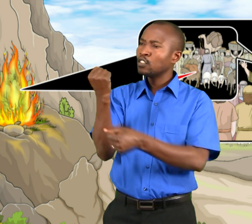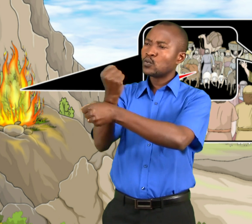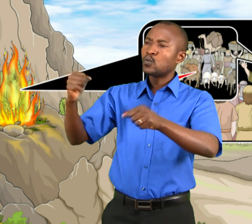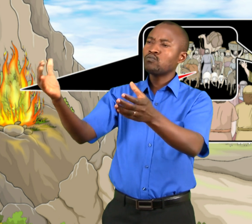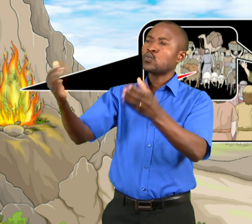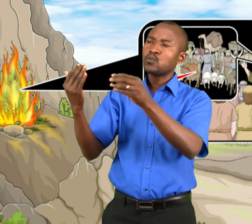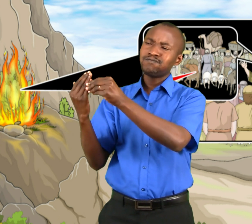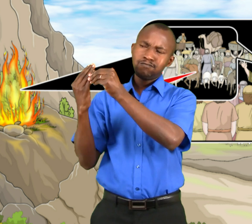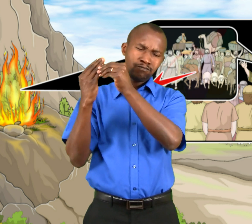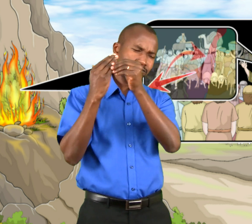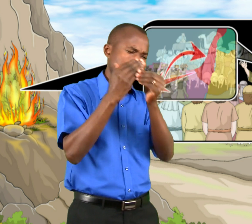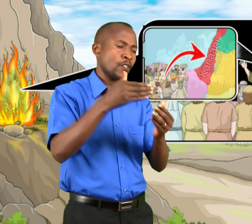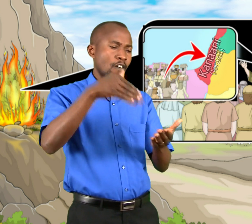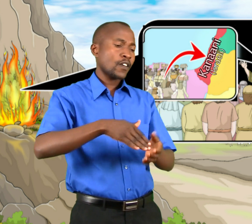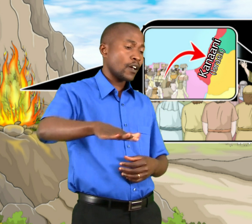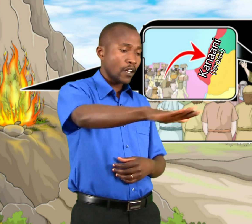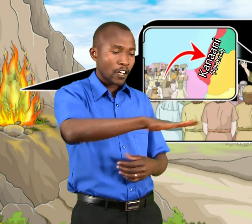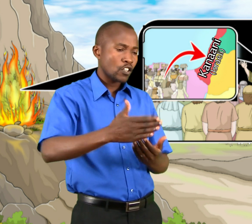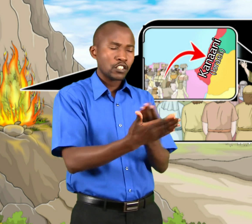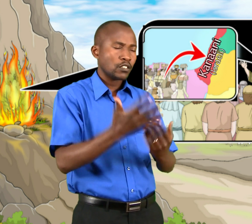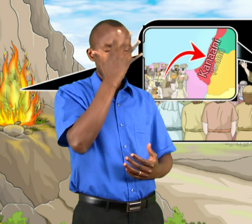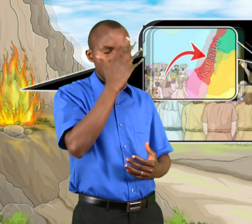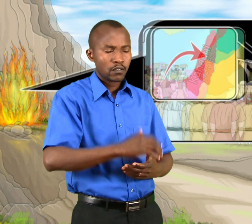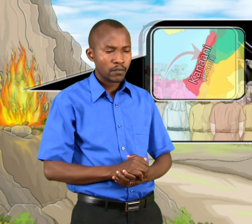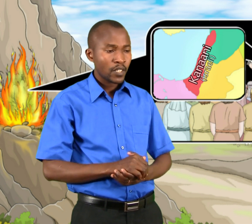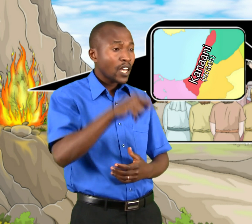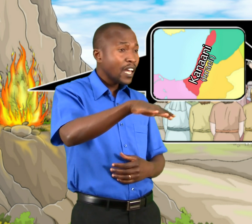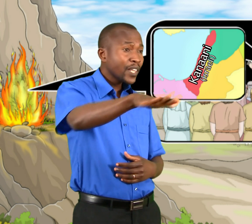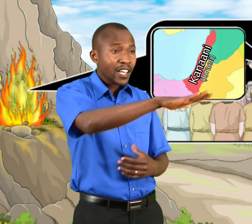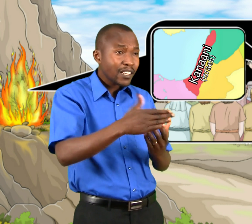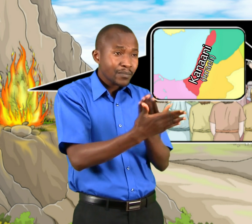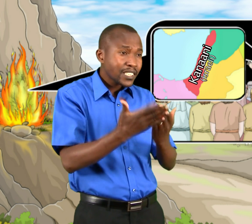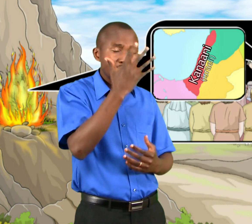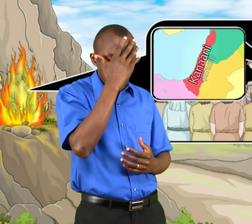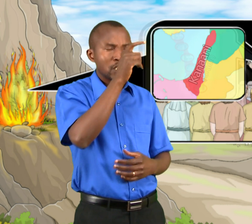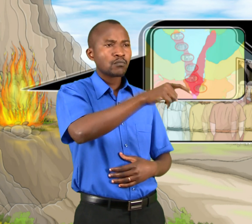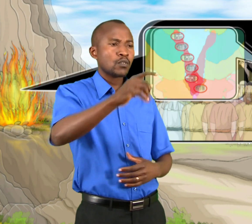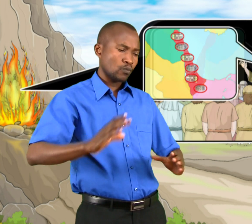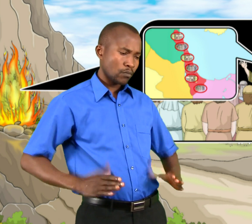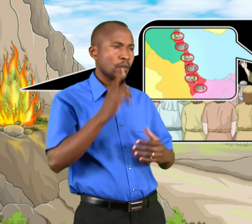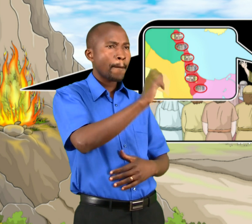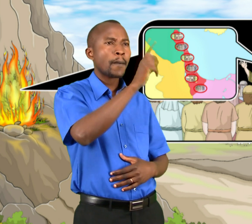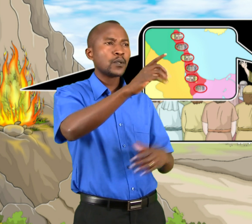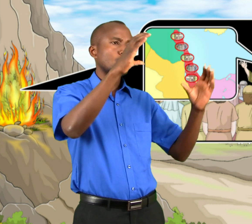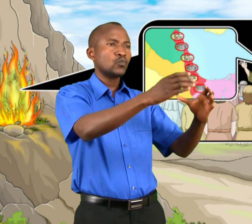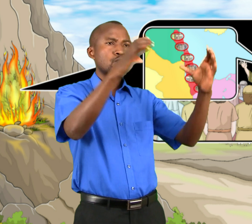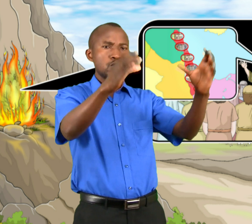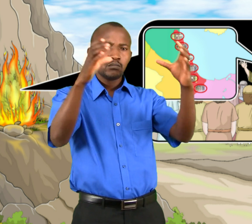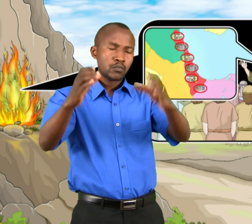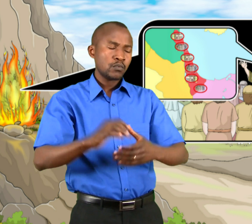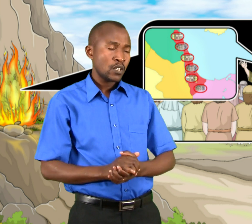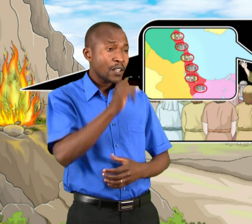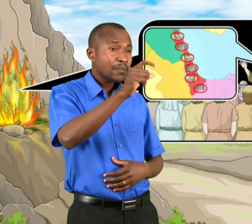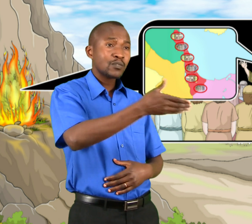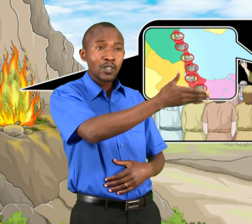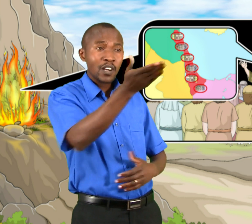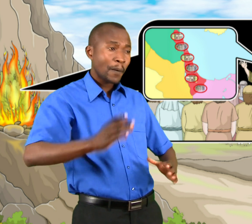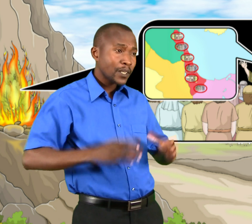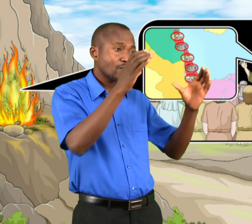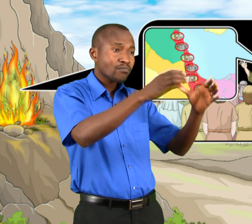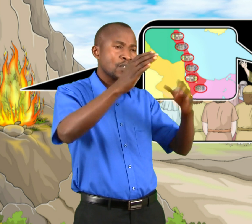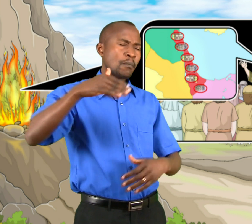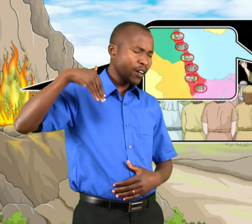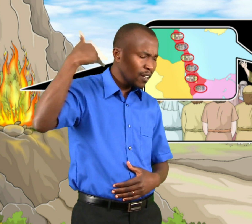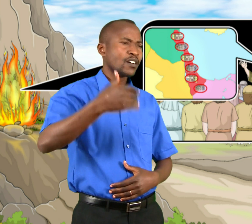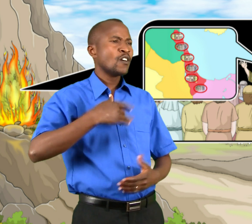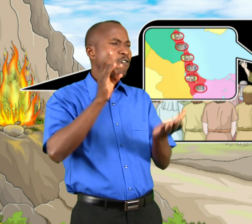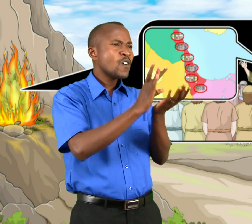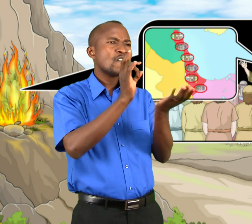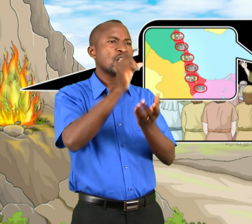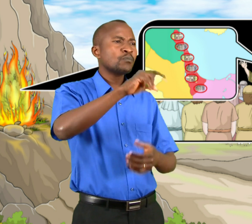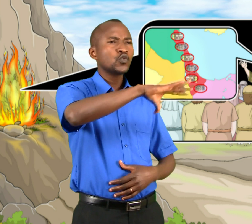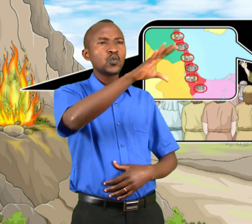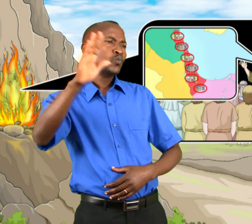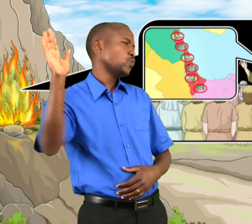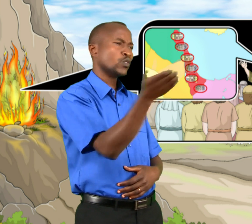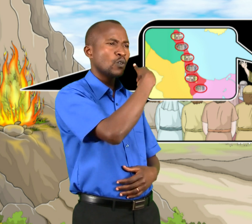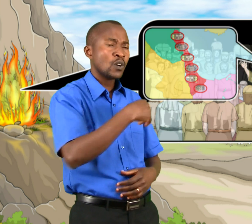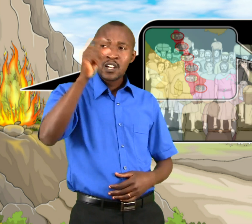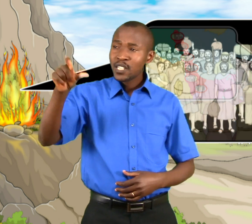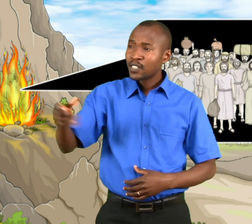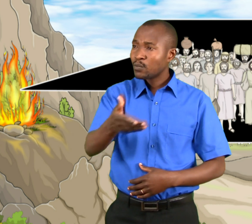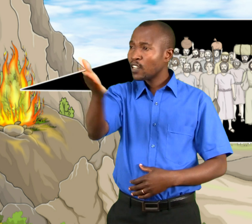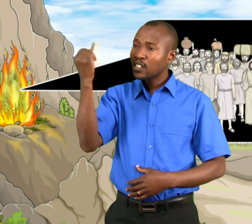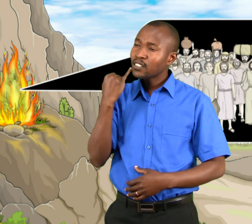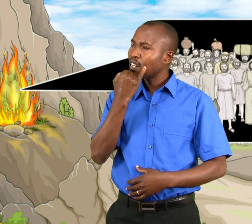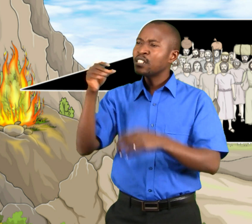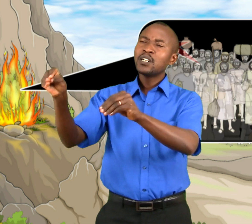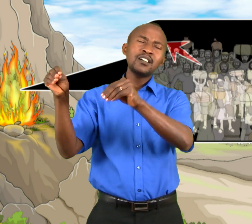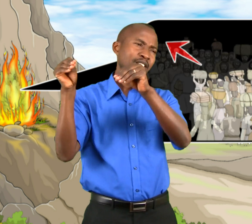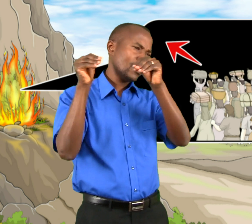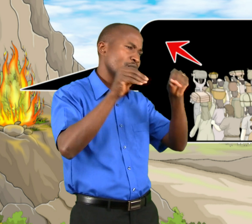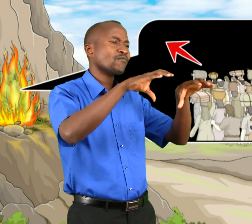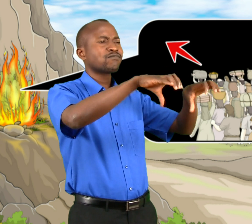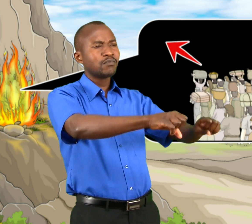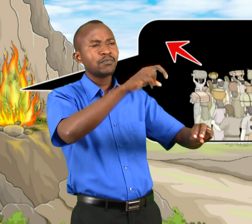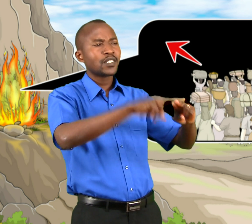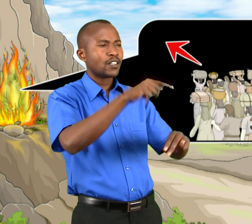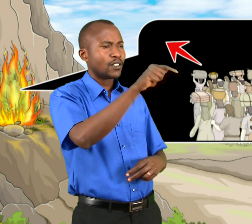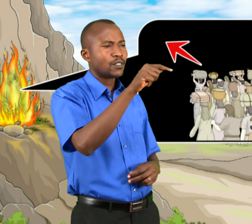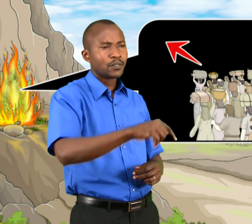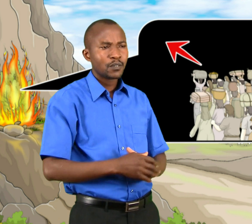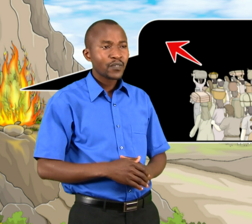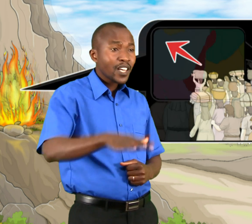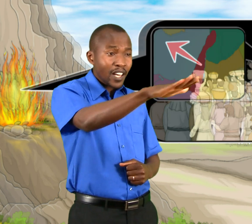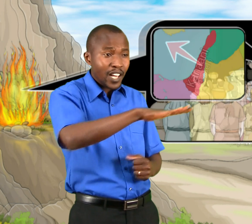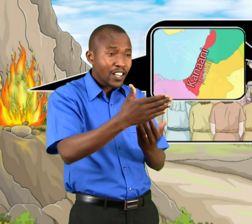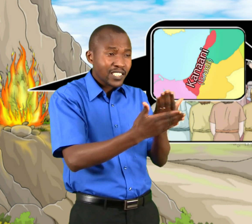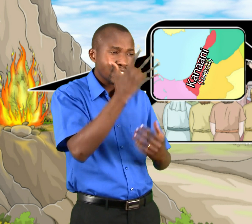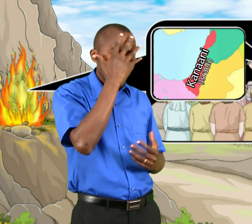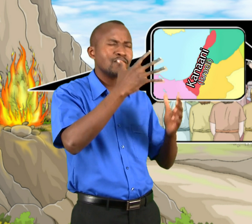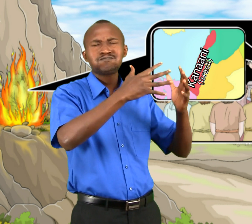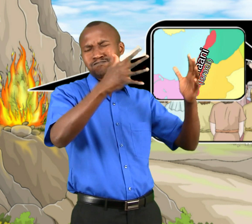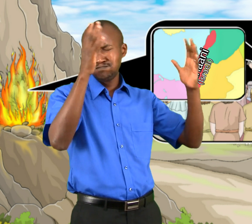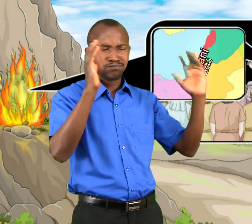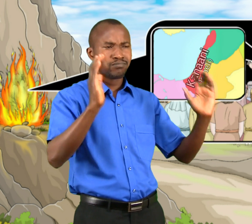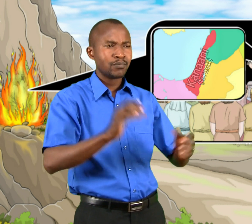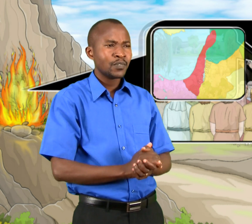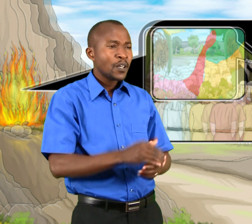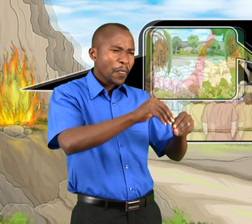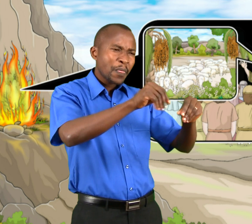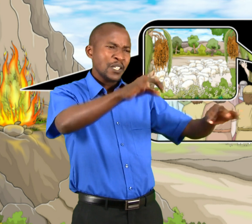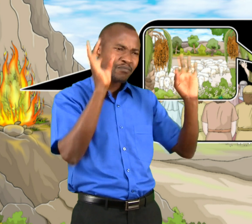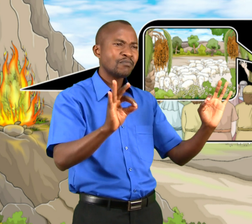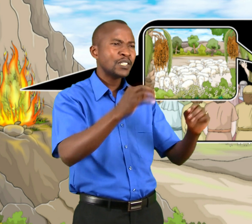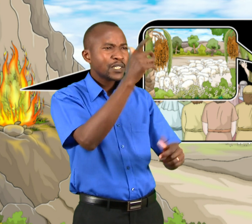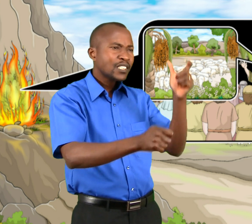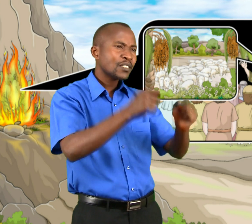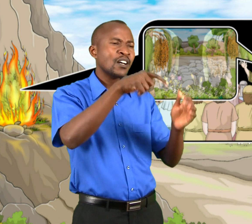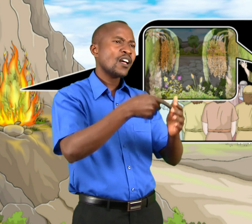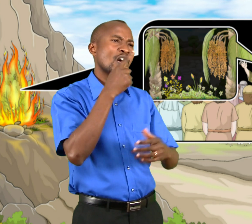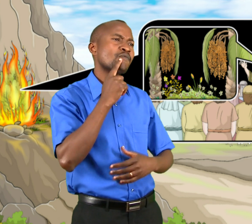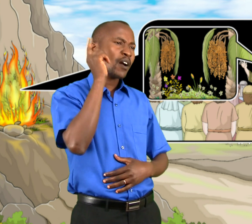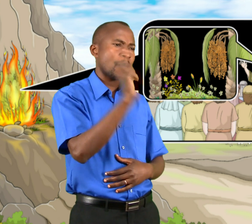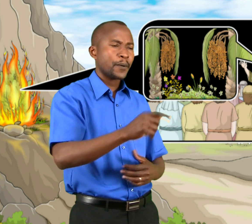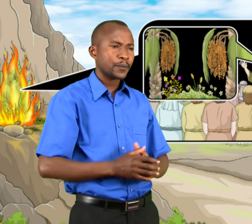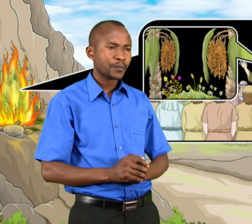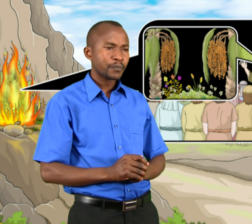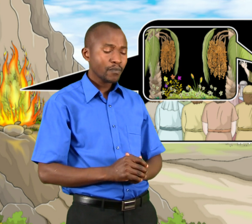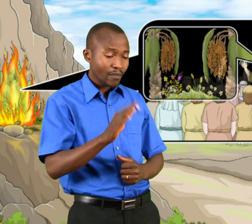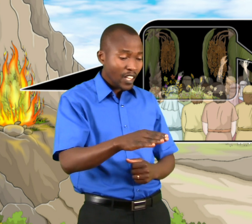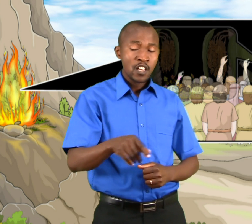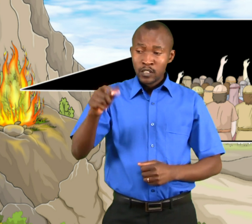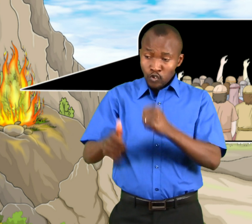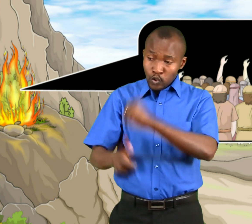And I have promised to bring you up out of your affliction in Egypt, into the land of the Canaanites, Hittites, Amorites, Perizzites, Hivites, and Jebusites—a land flowing with milk and honey.’